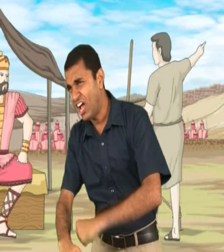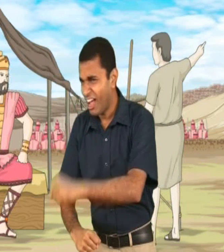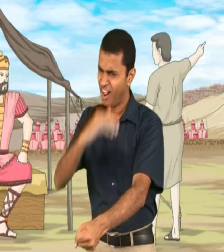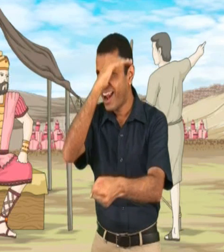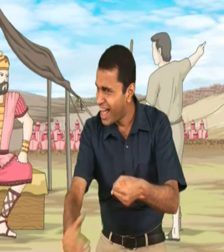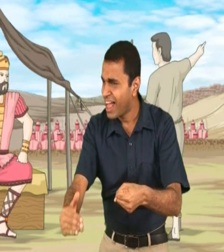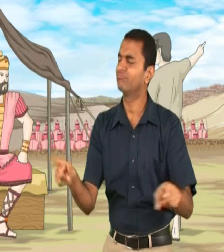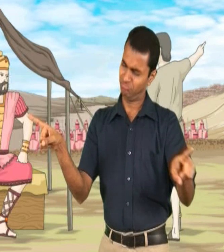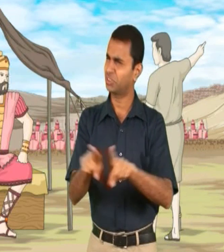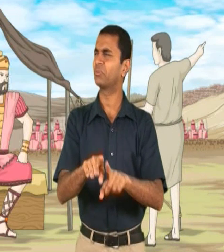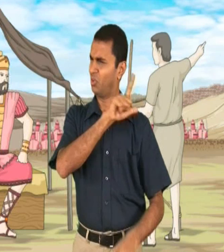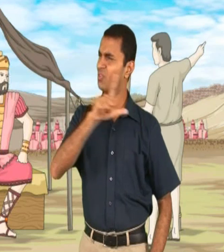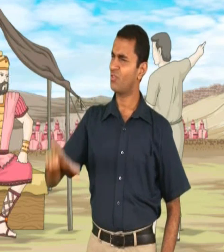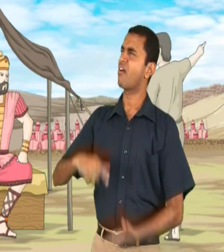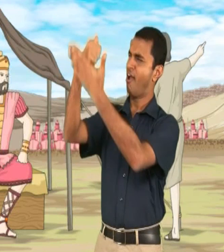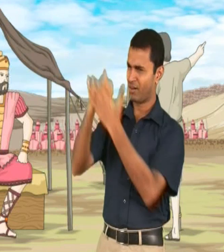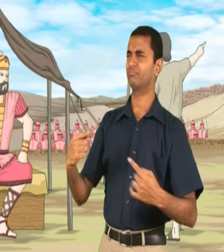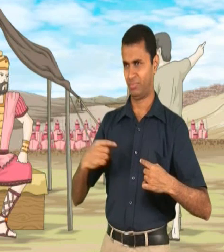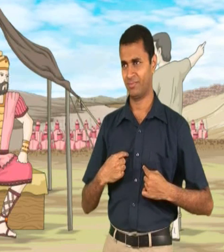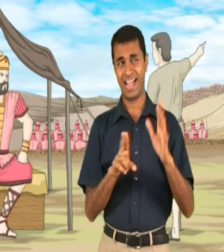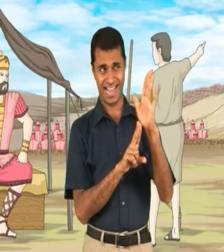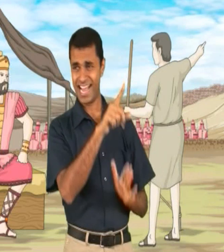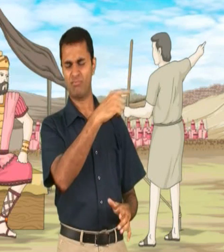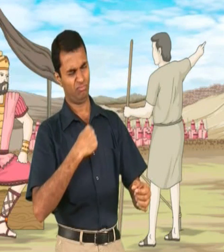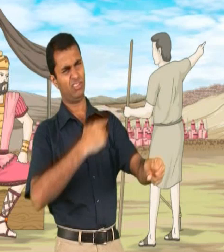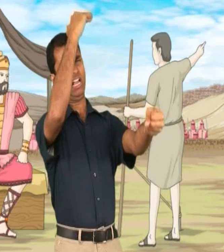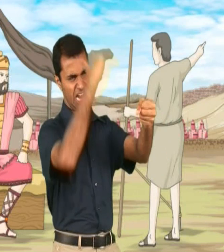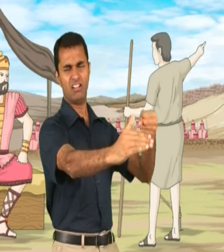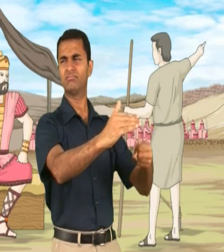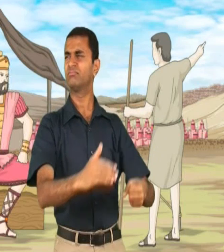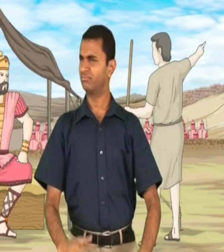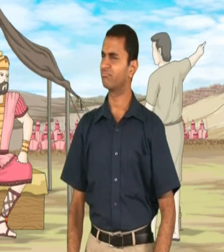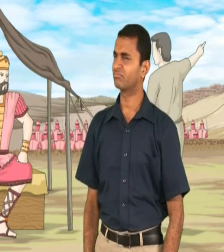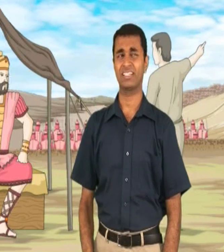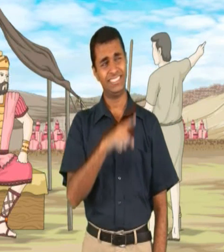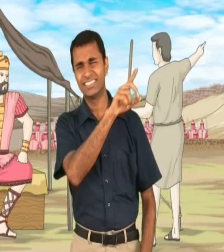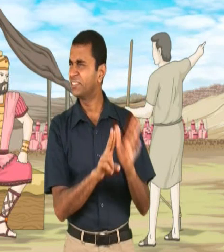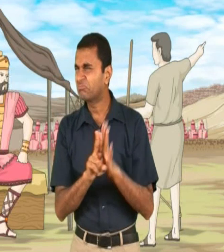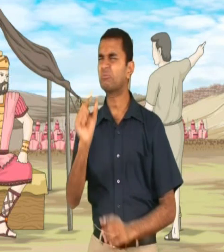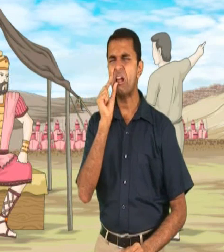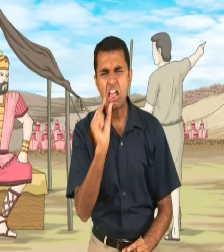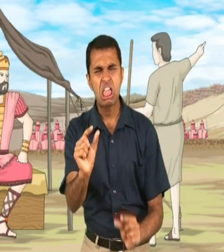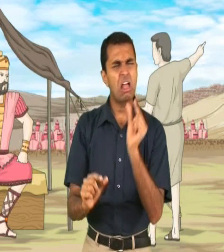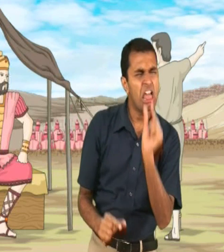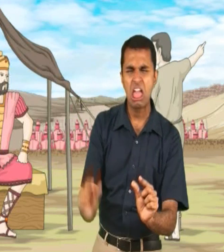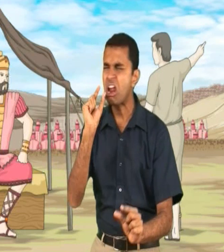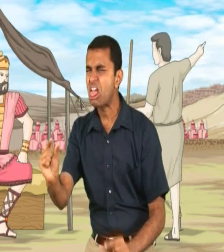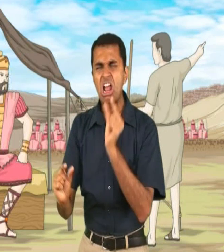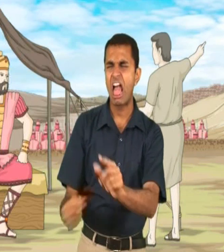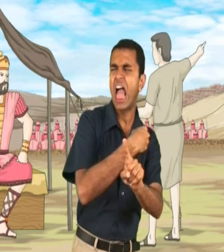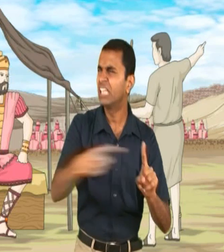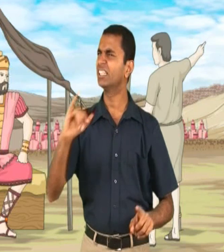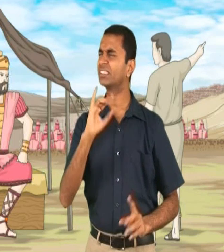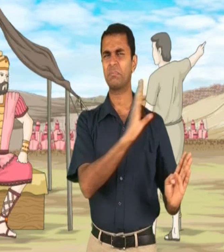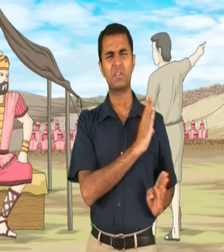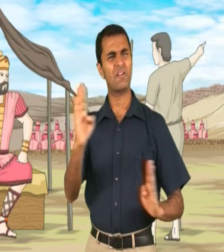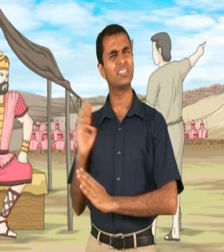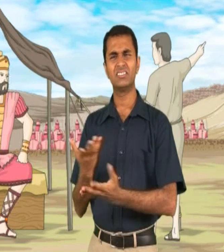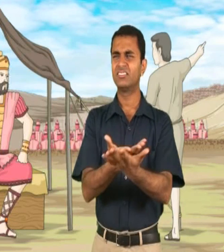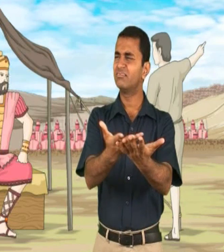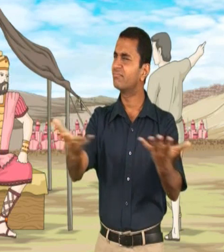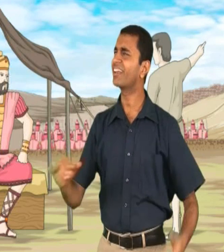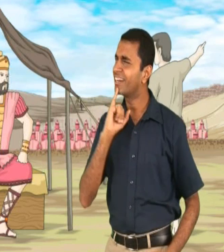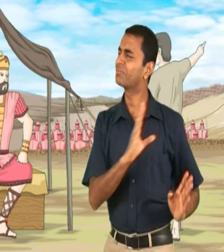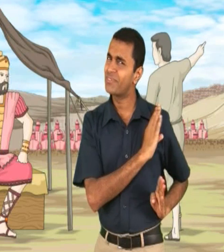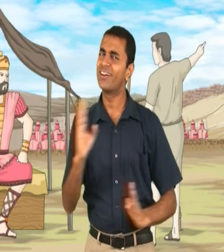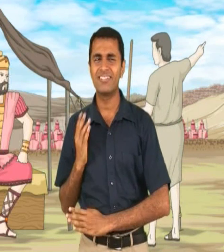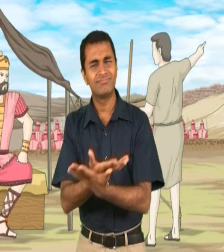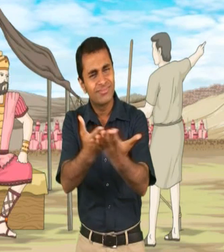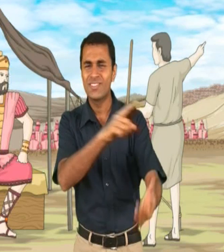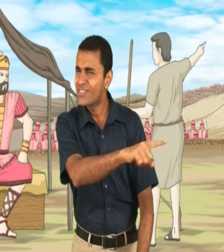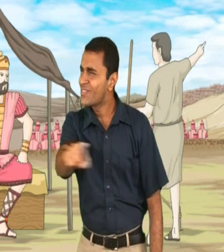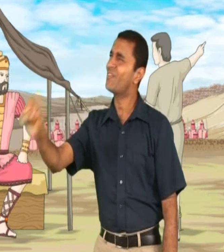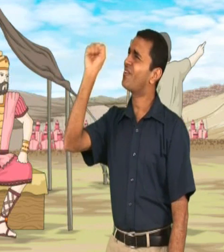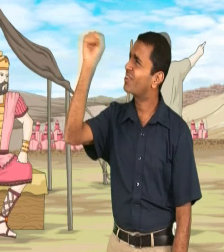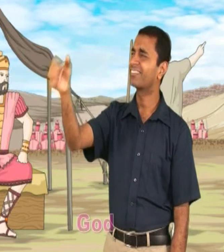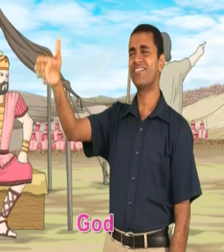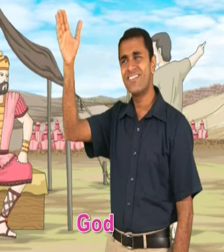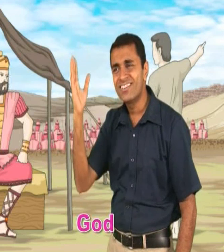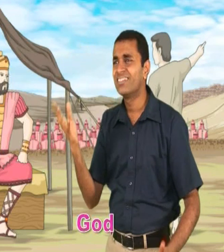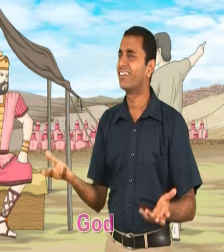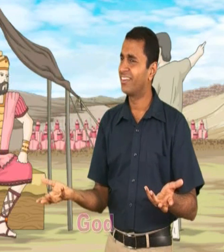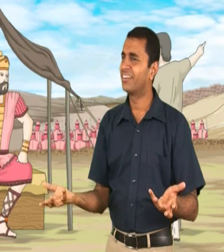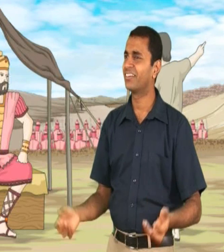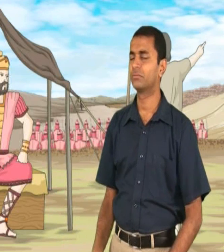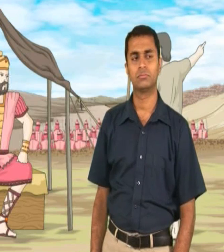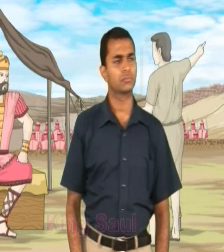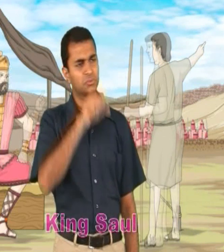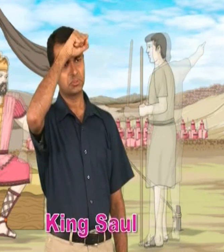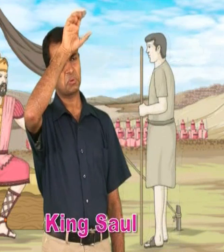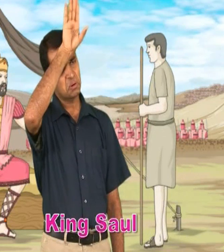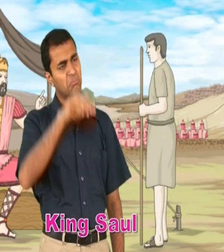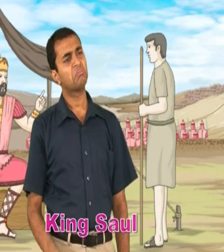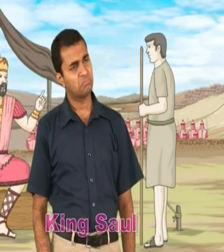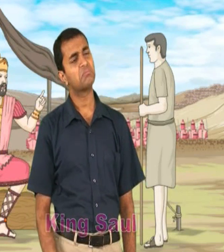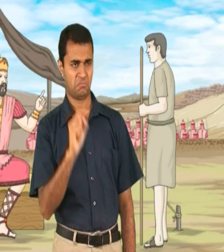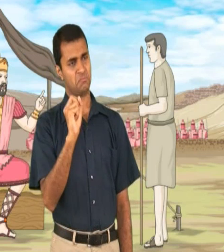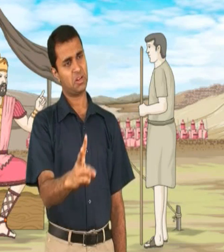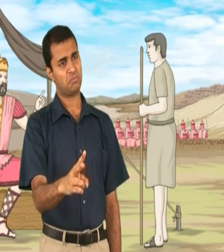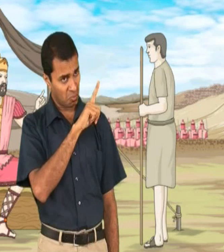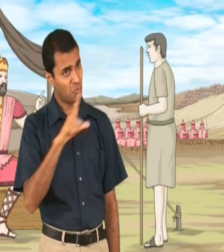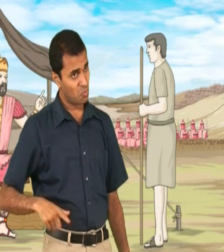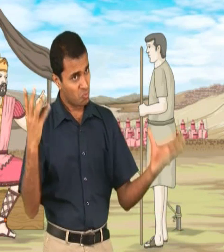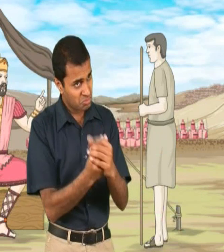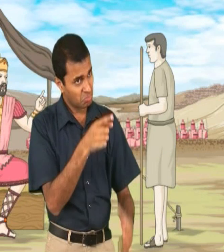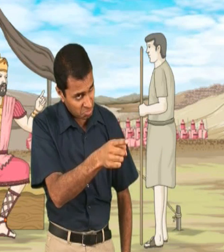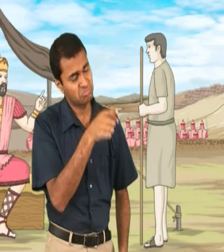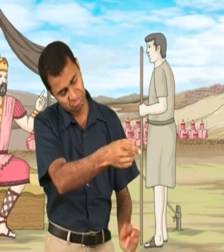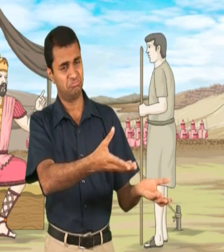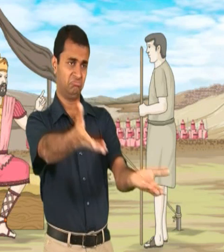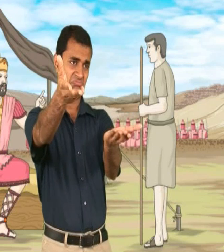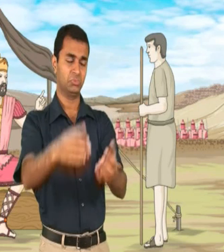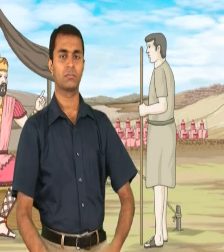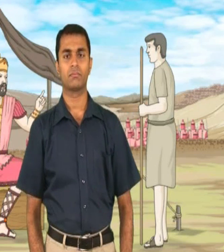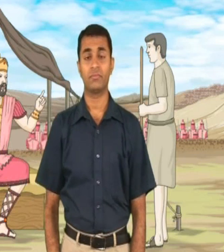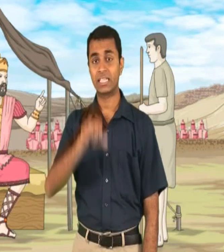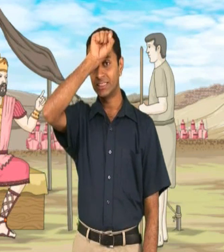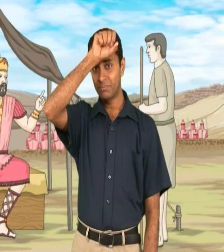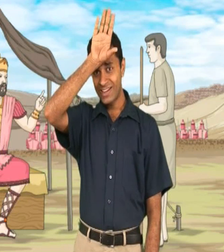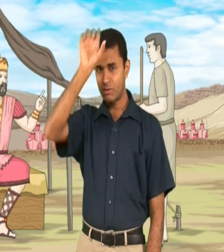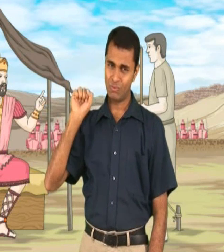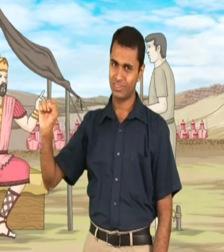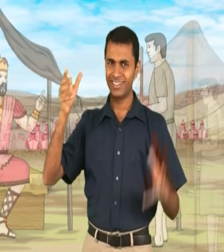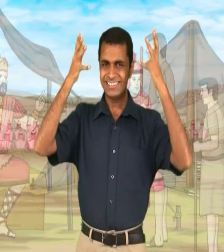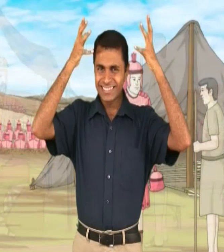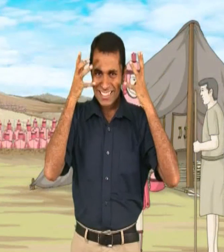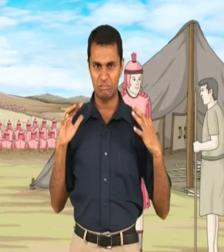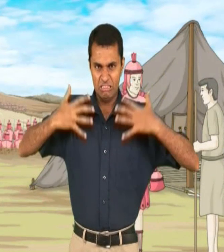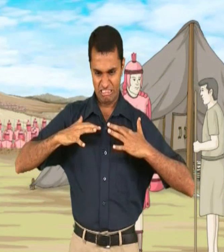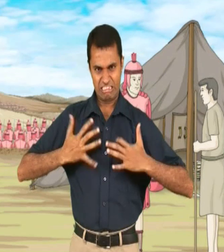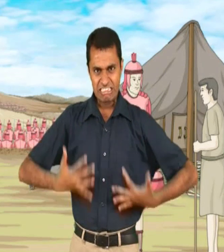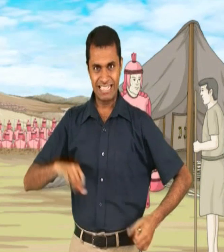David added, “The LORD, who delivered me from the claws of the lion and the bear, will deliver me from the hand of this Philistine.” “Go,” said Saul, “and may the LORD be with you.”